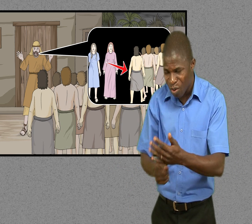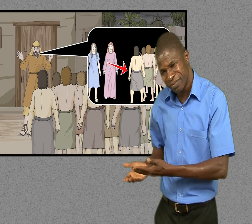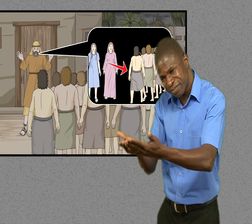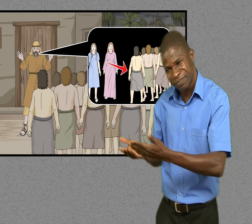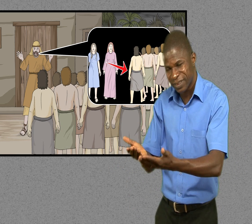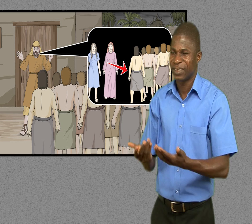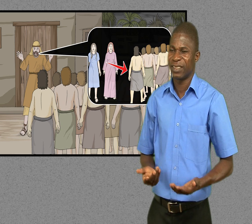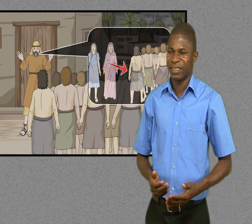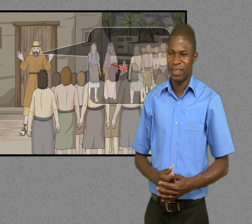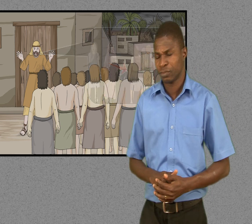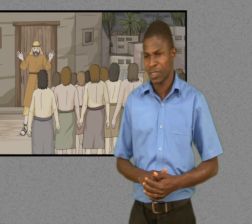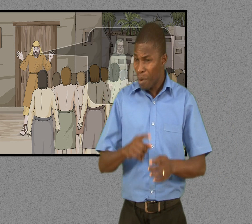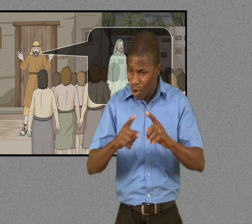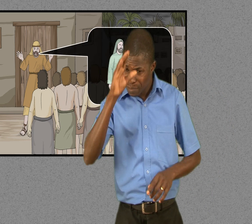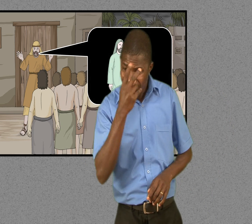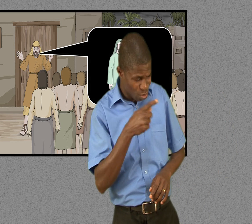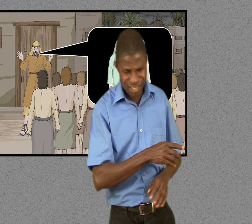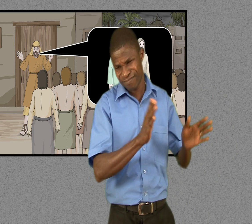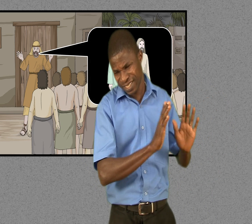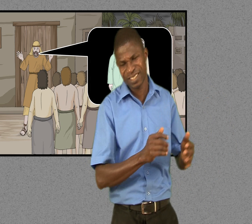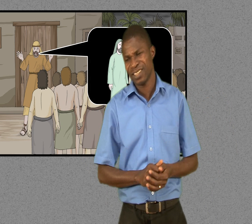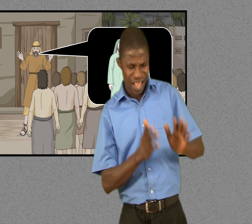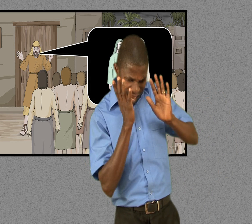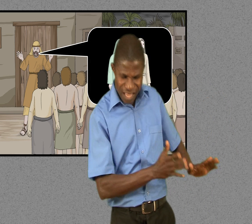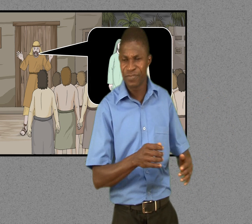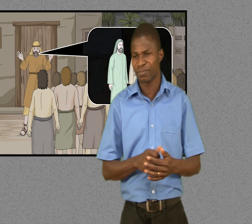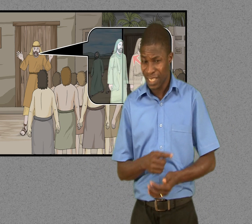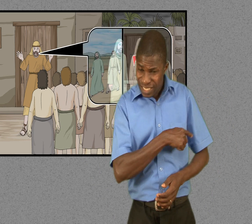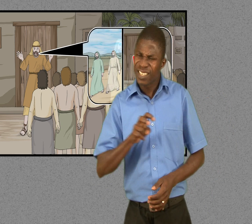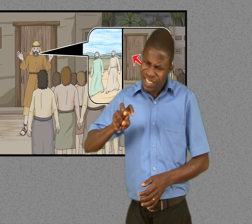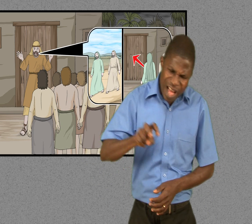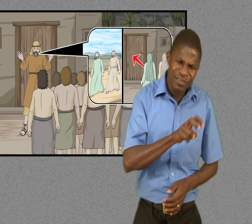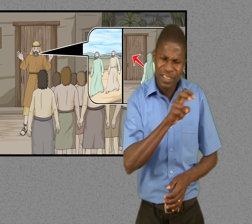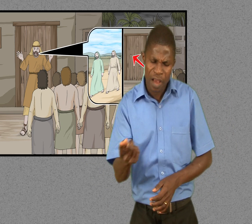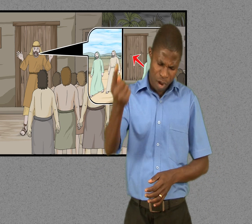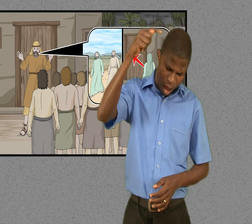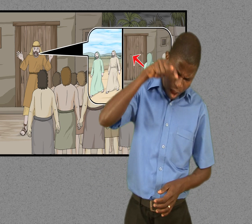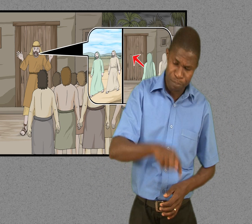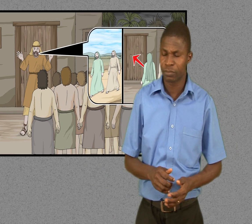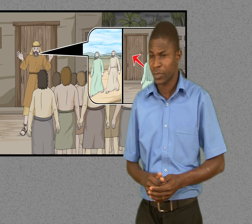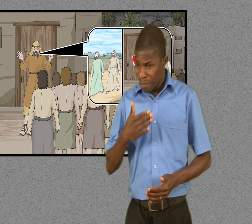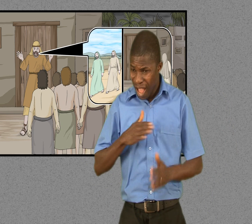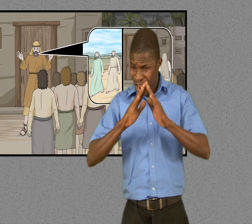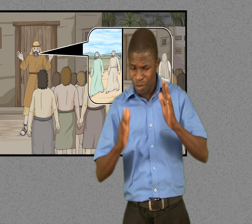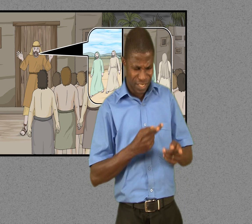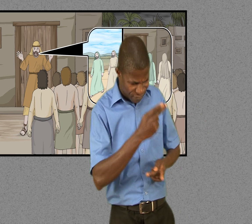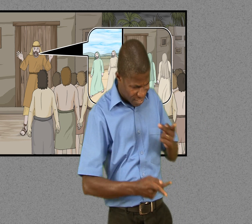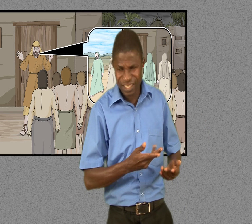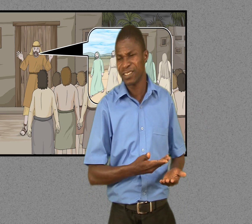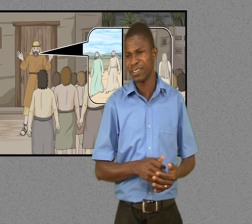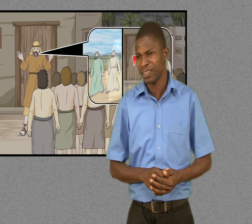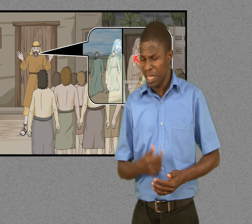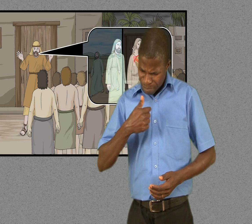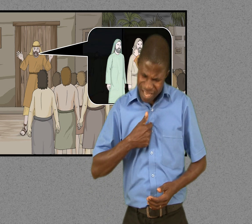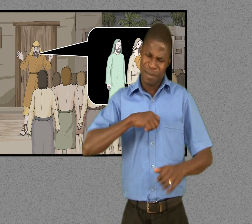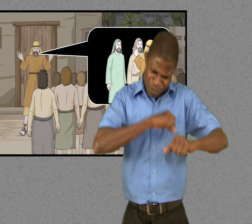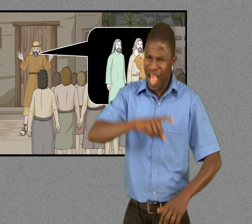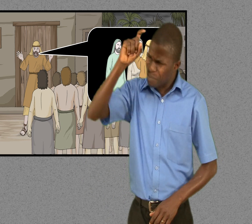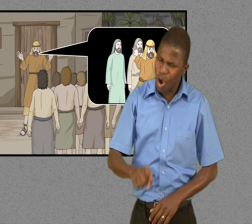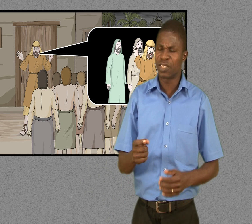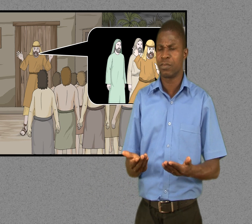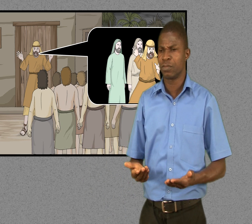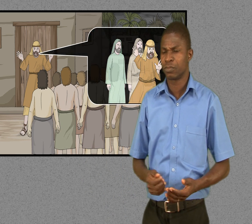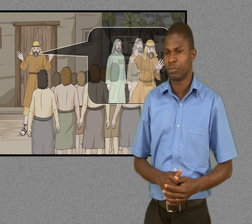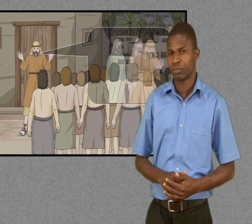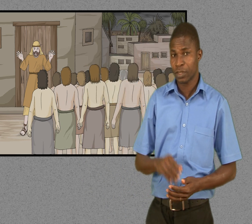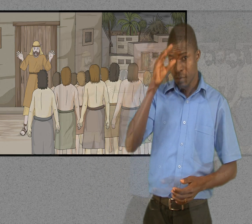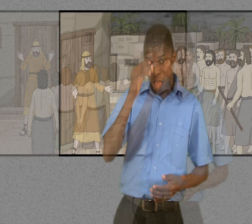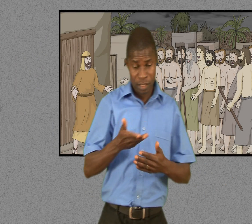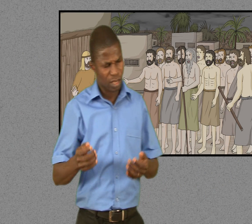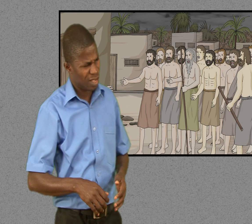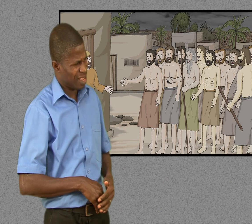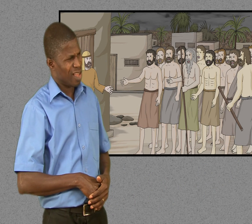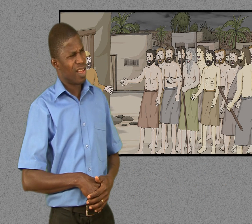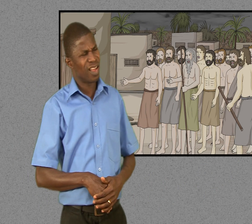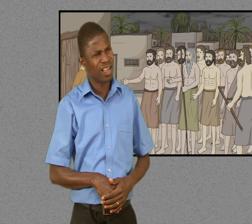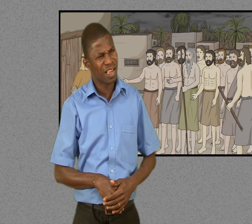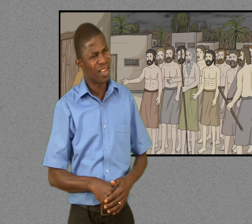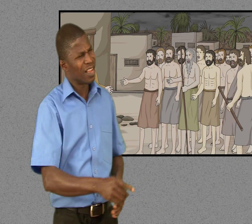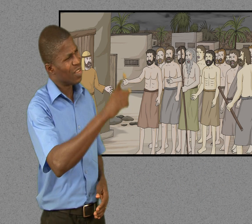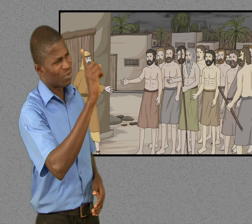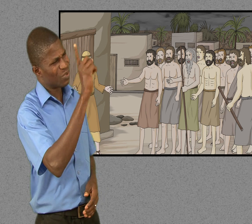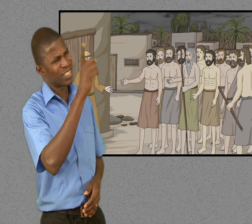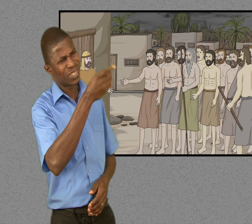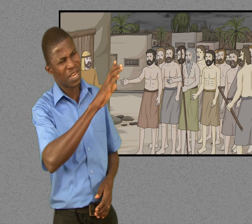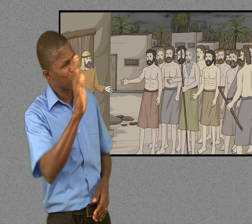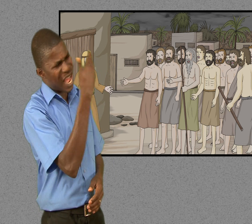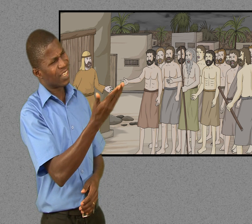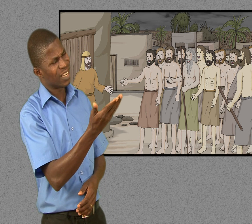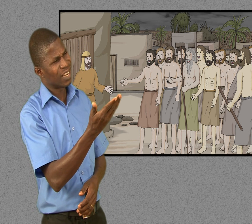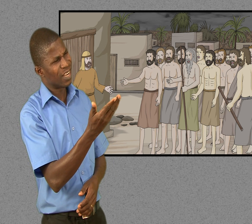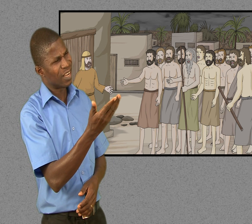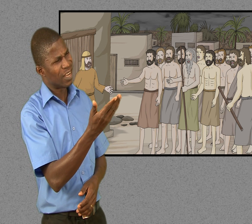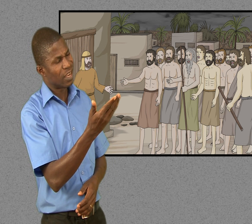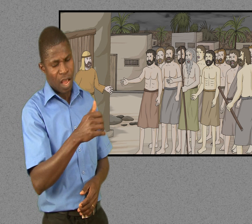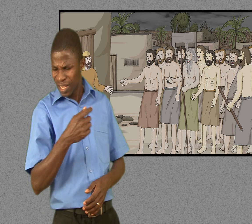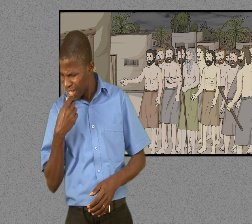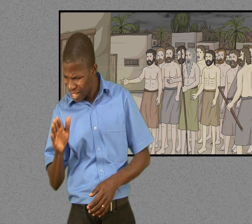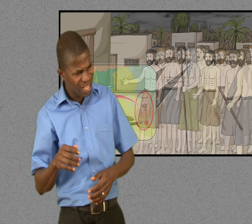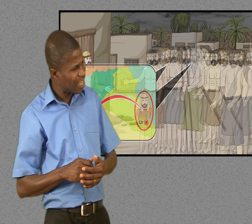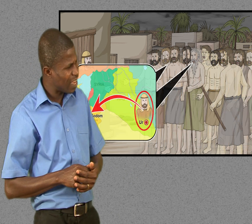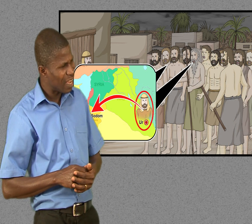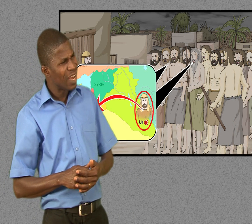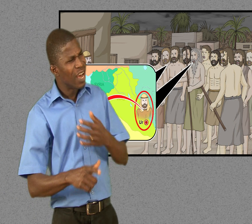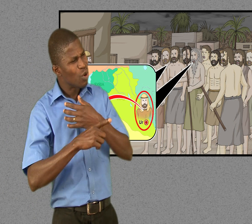But do not do anything to these men, for they have come under the protection of my roof.” “Get out of the way!” they replied.